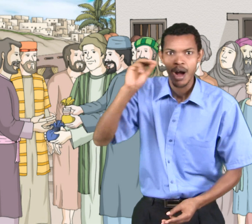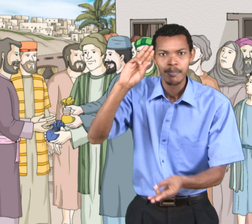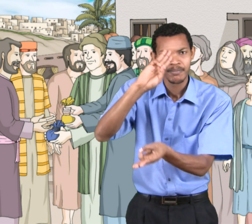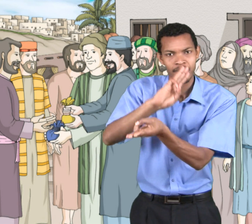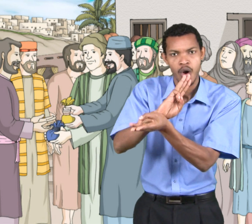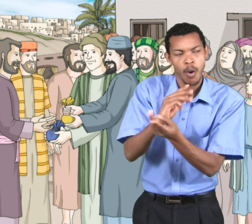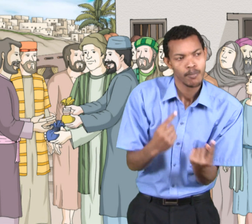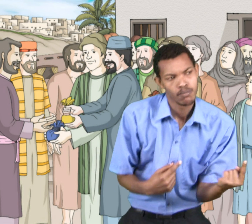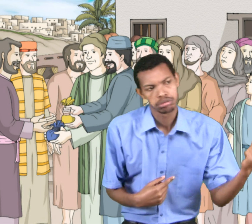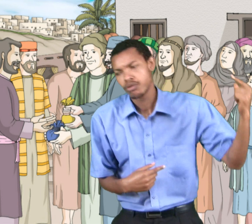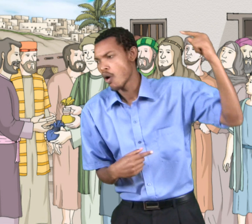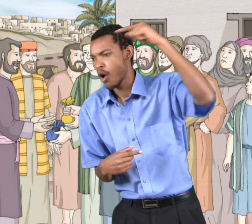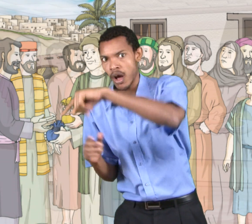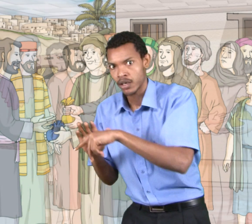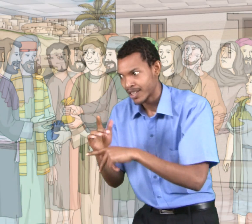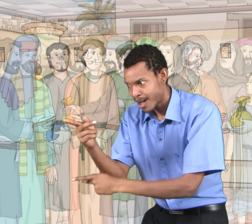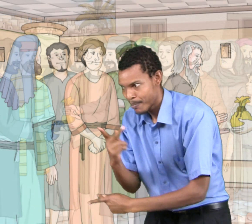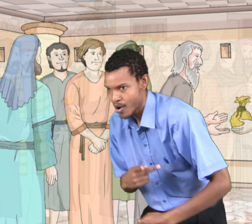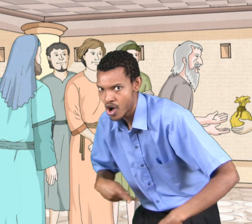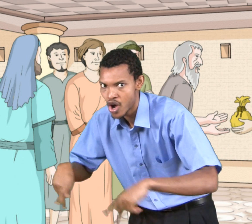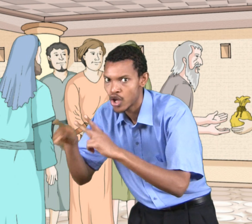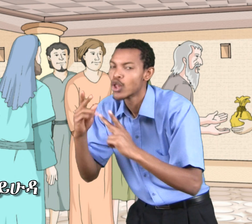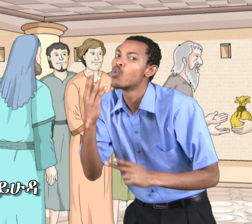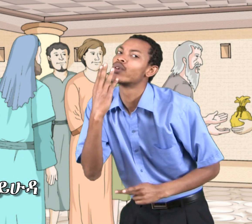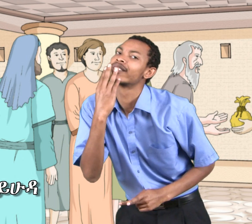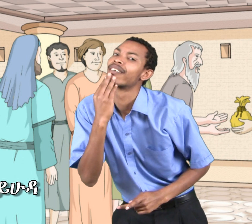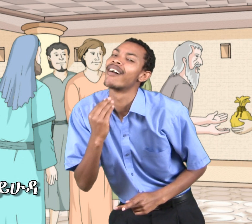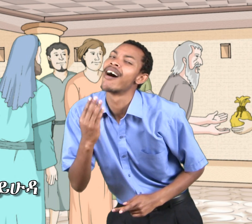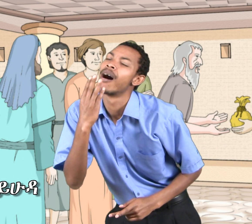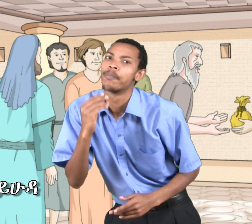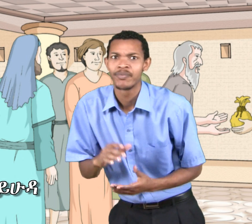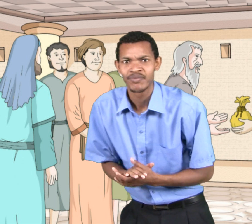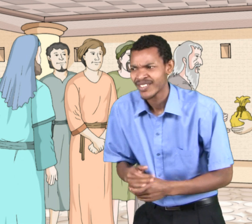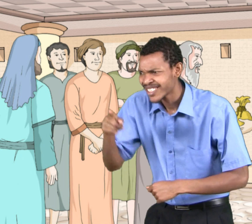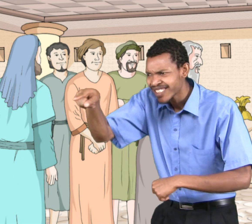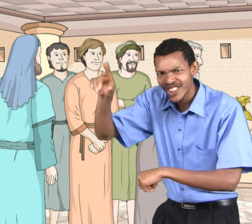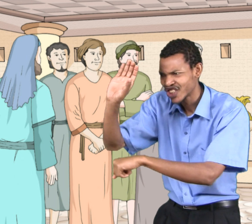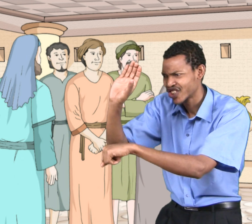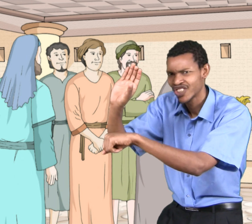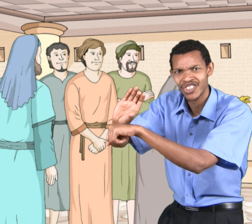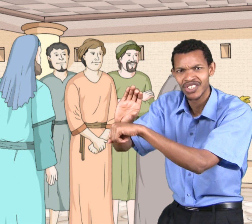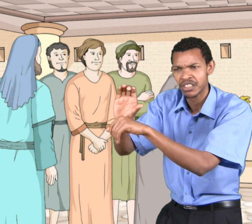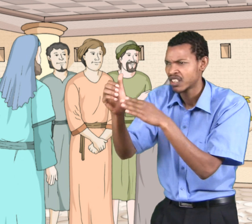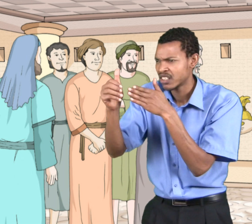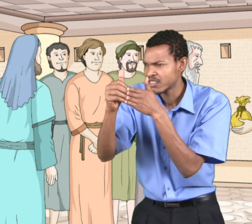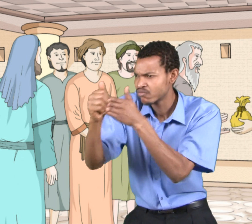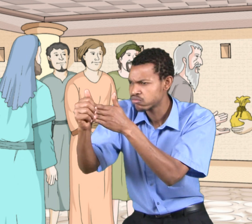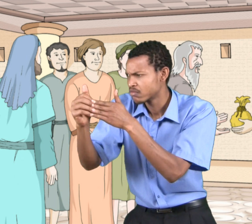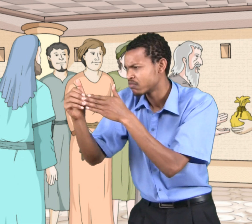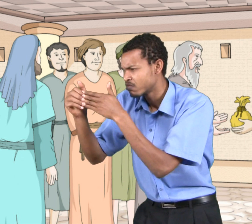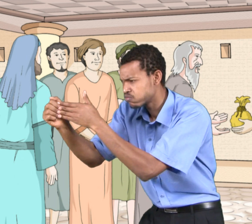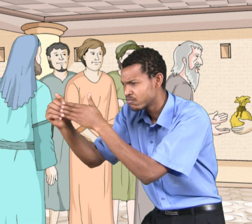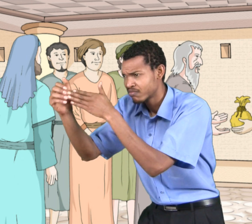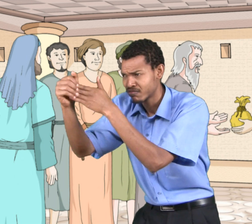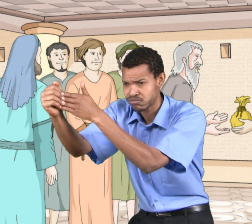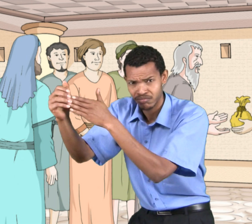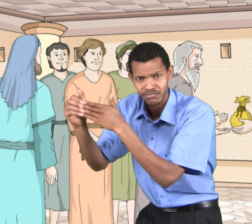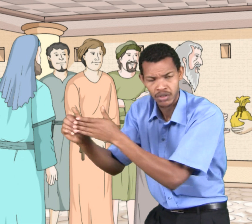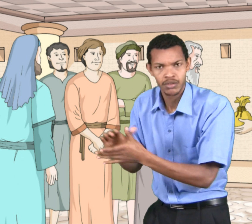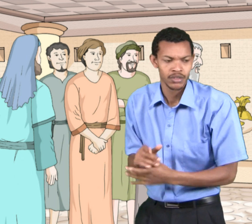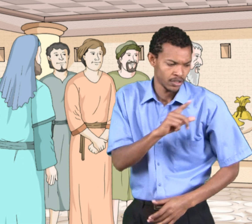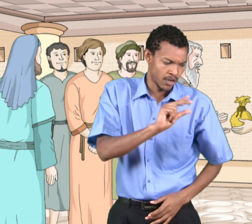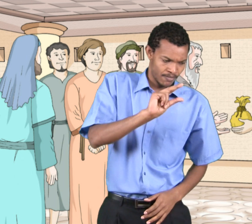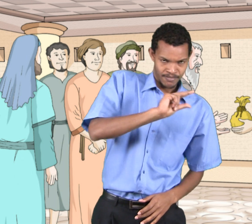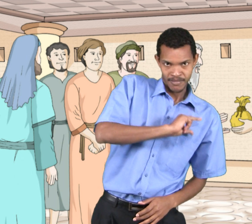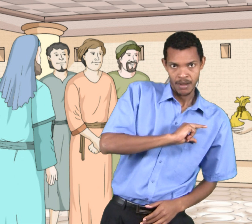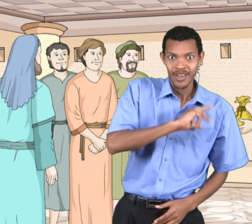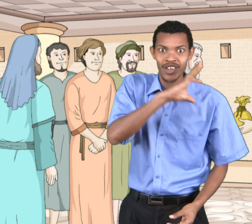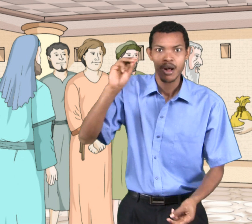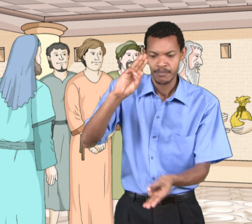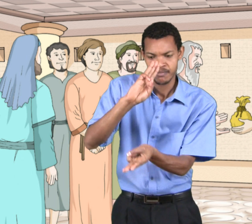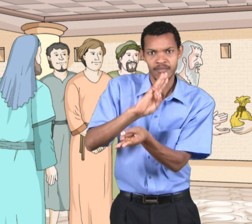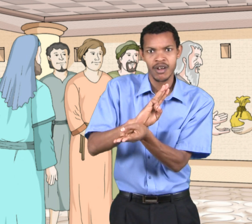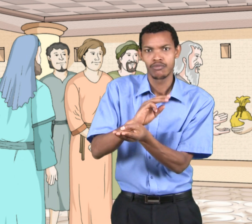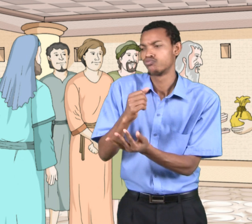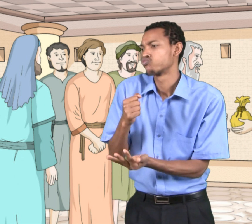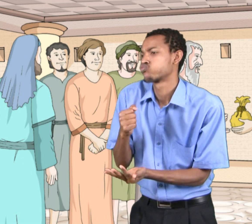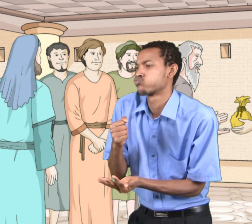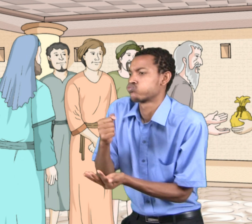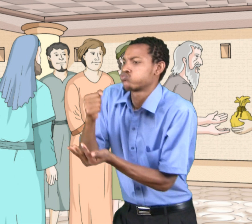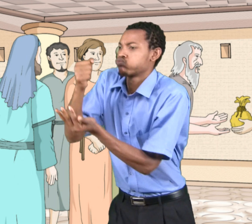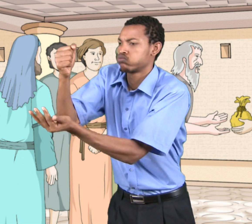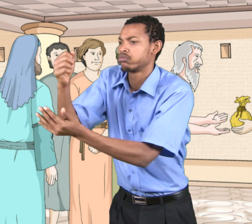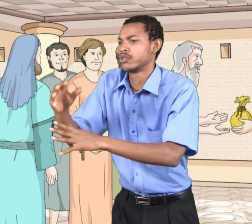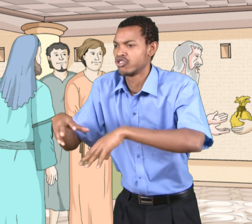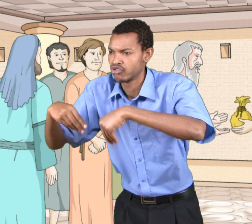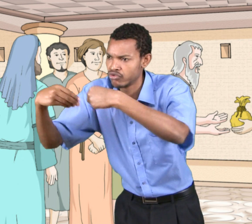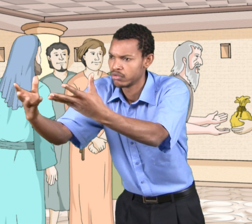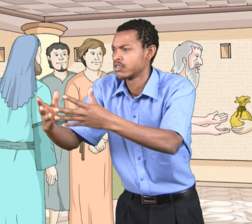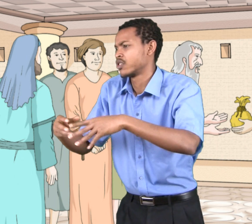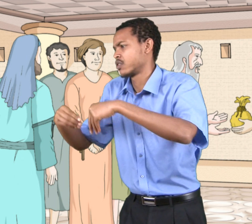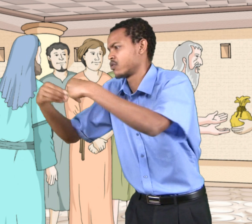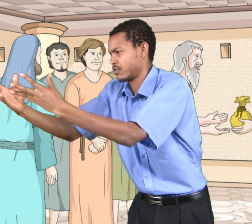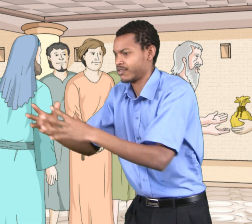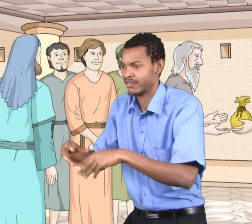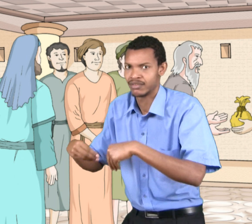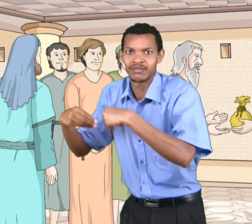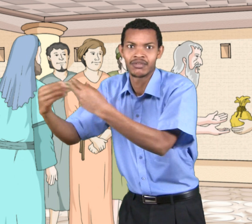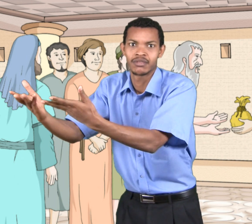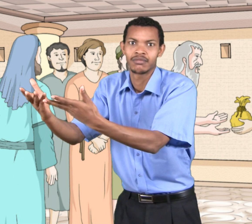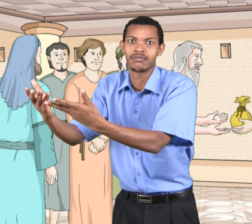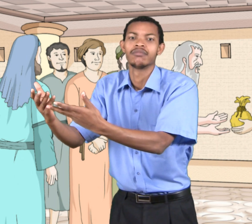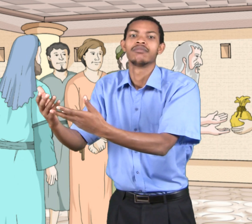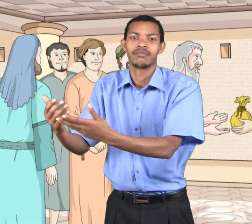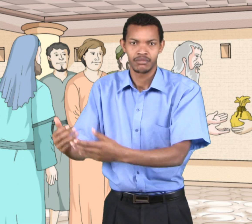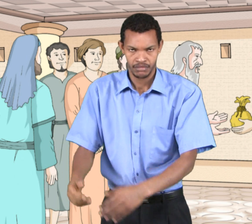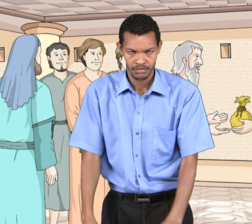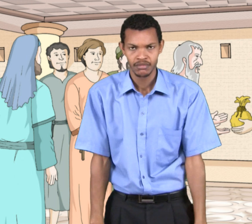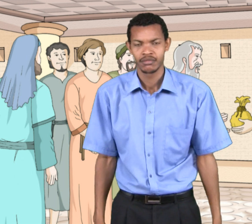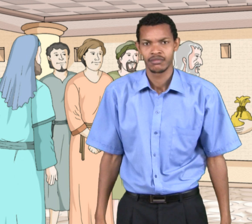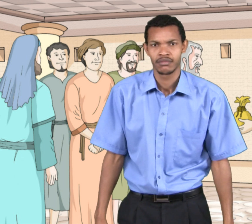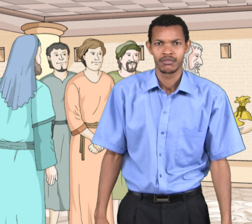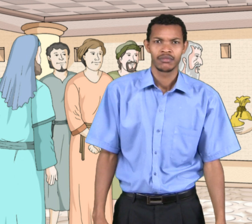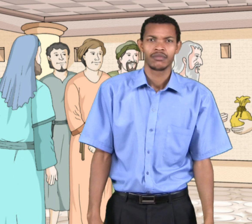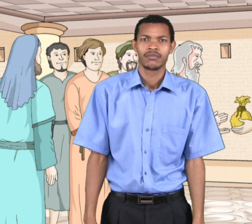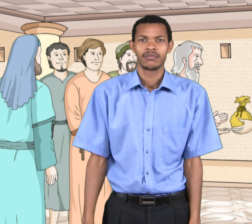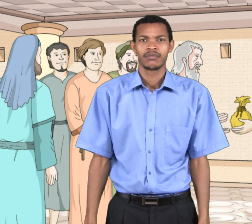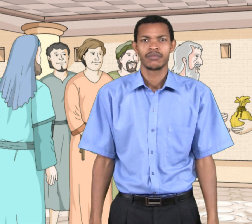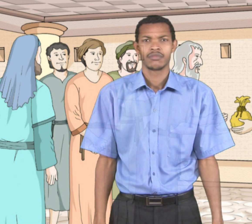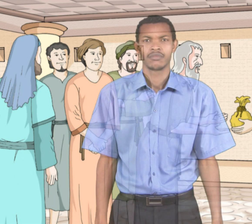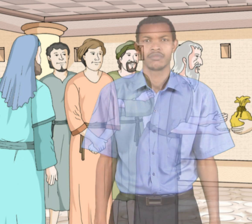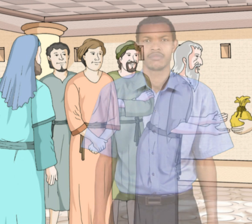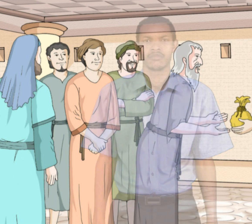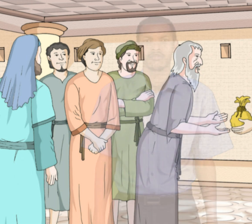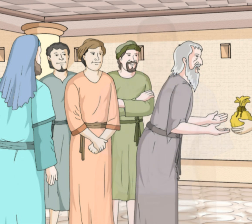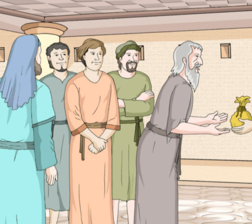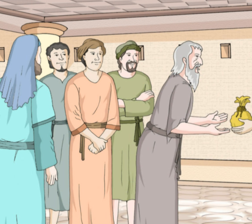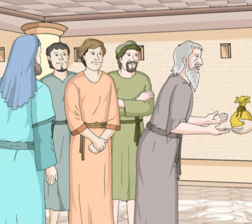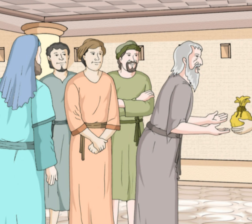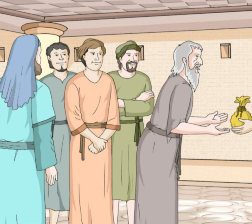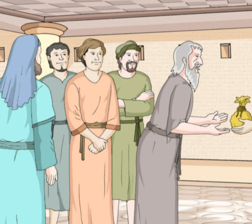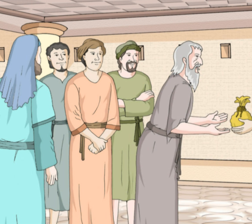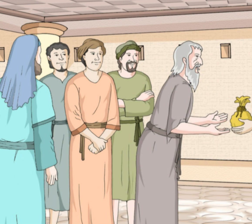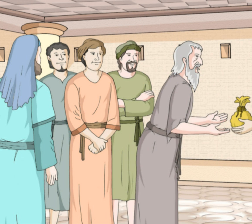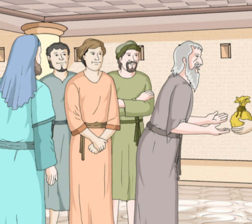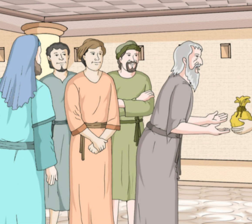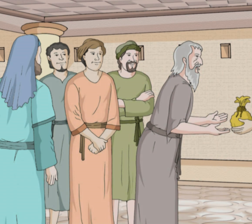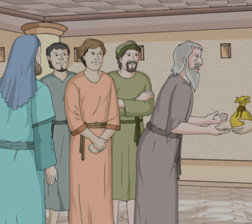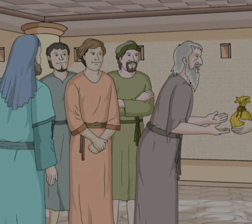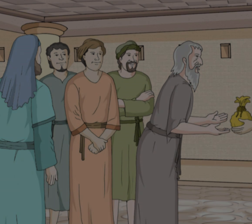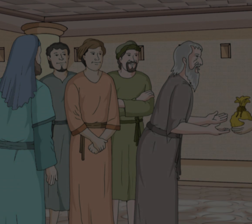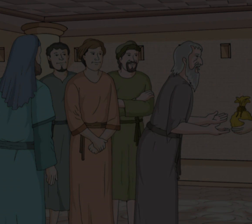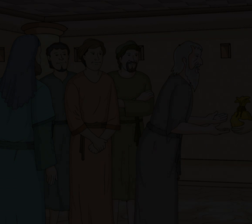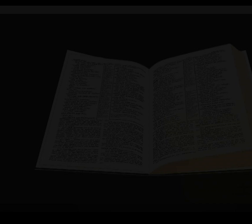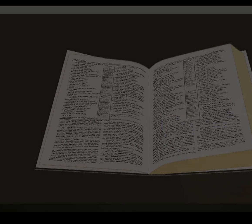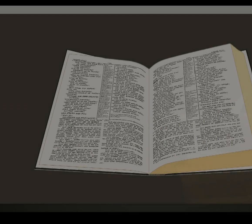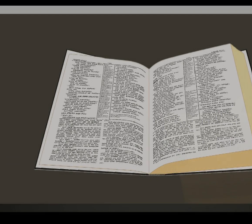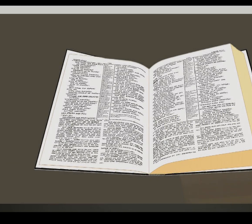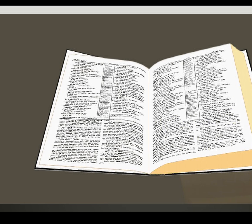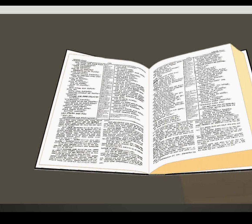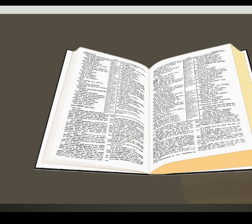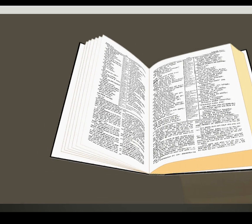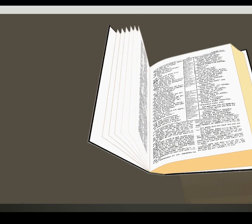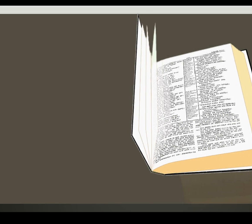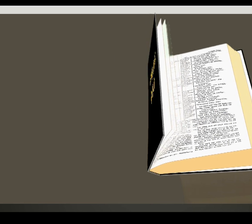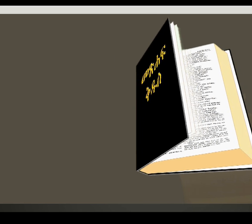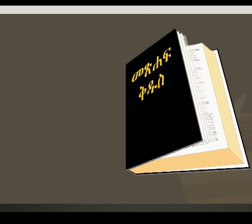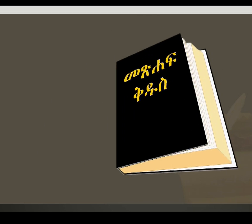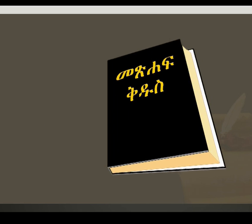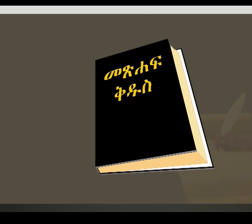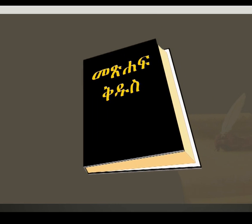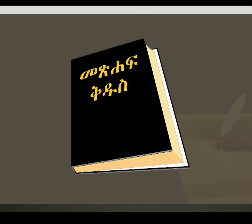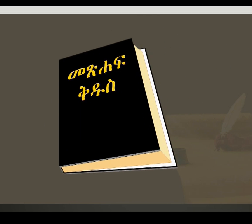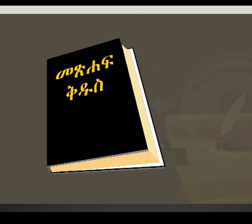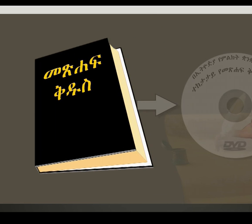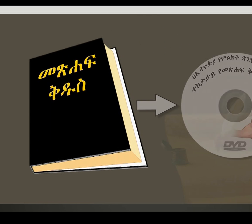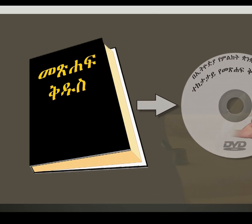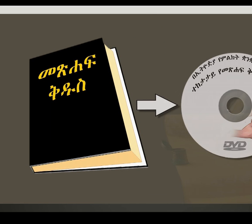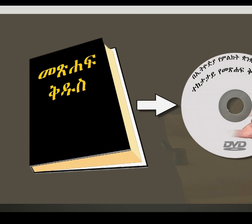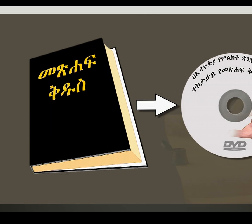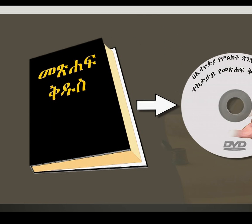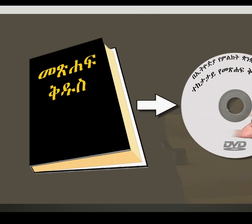This they did, sending their gifts to the elders with Barnabas and Saul.